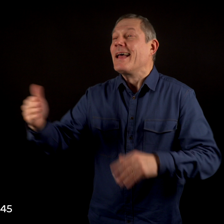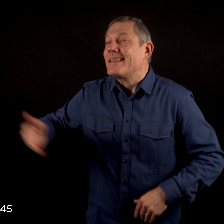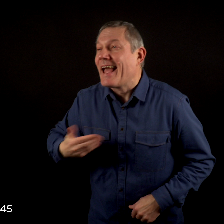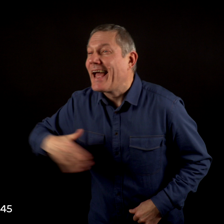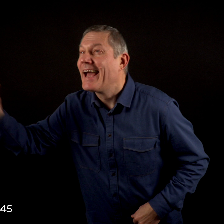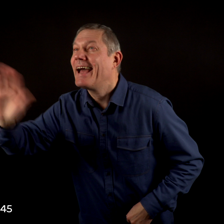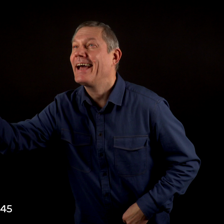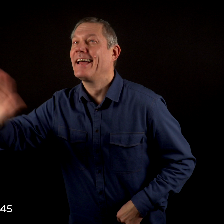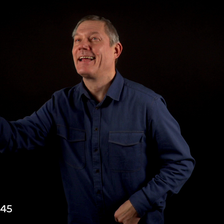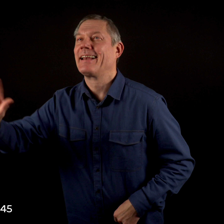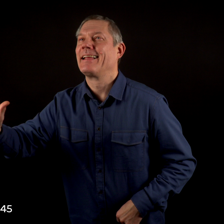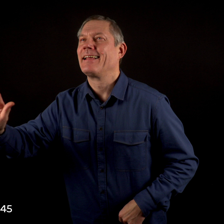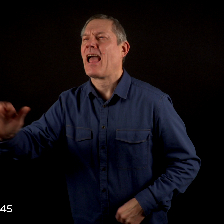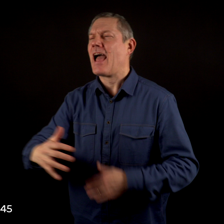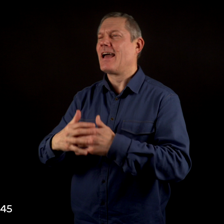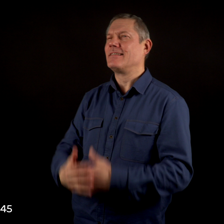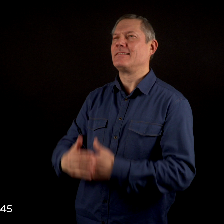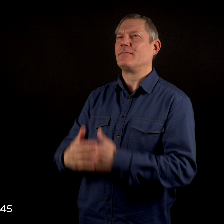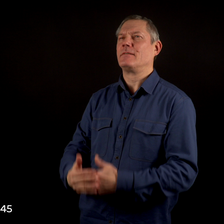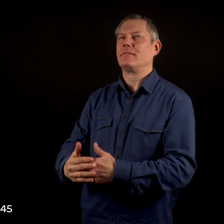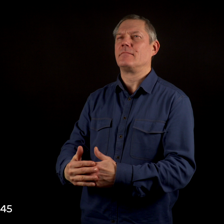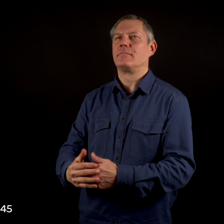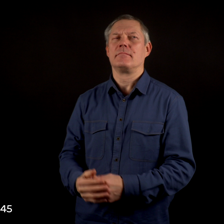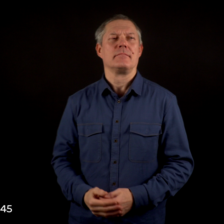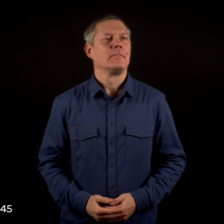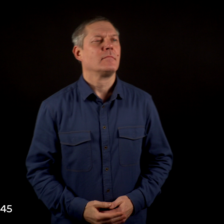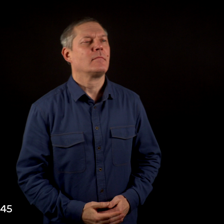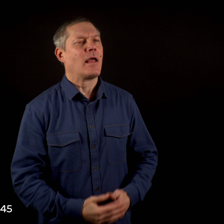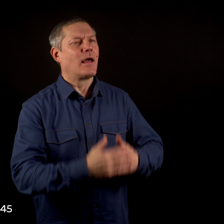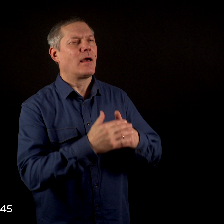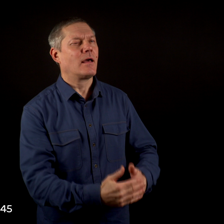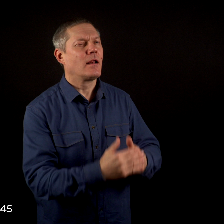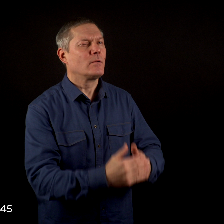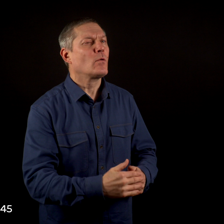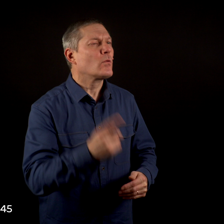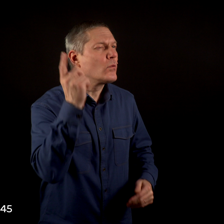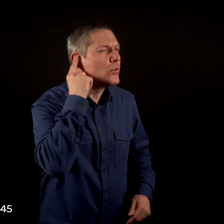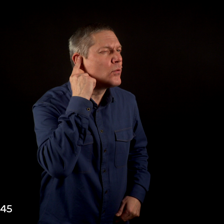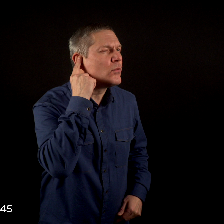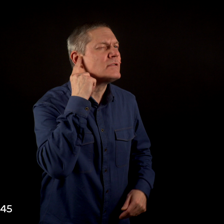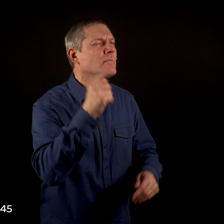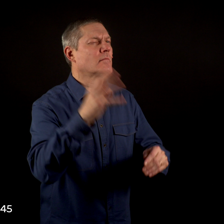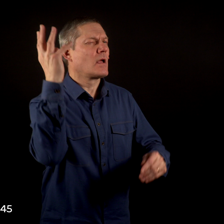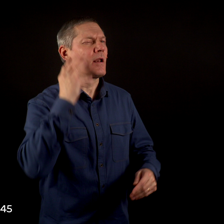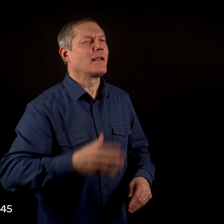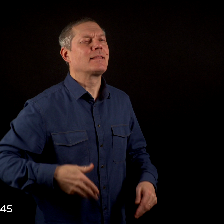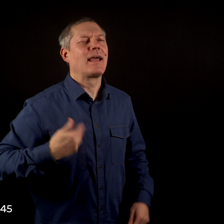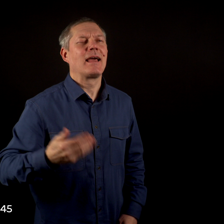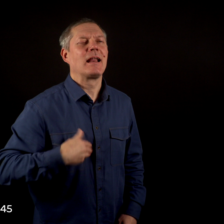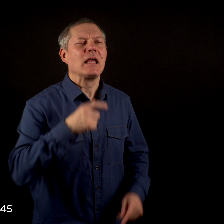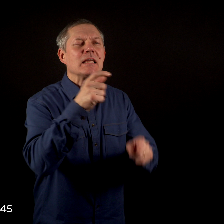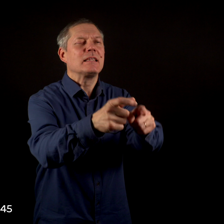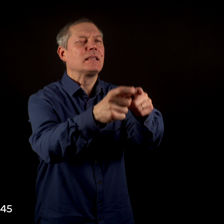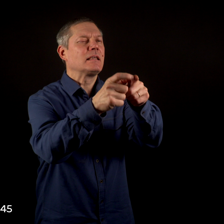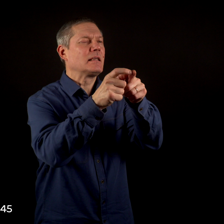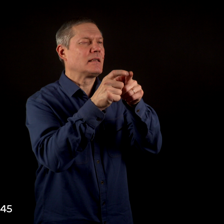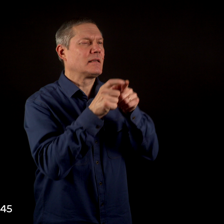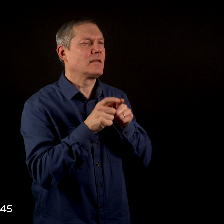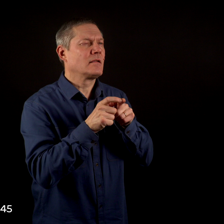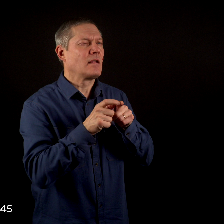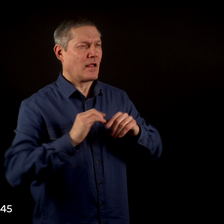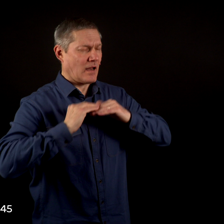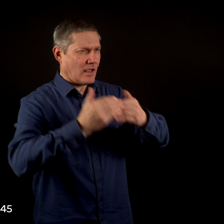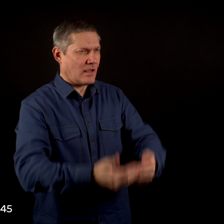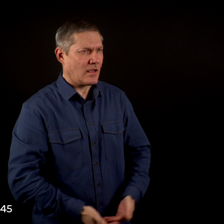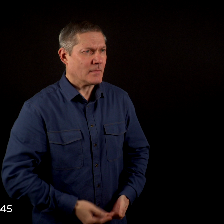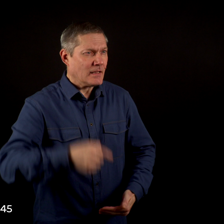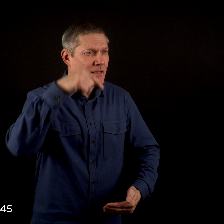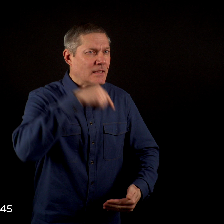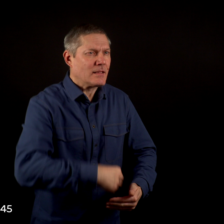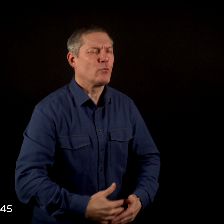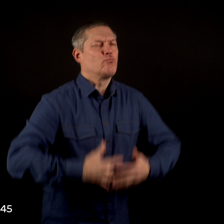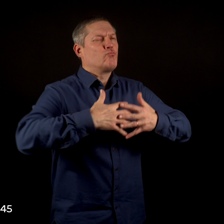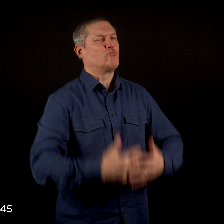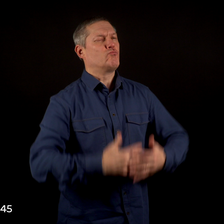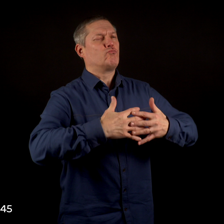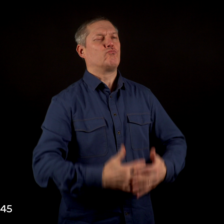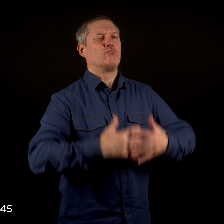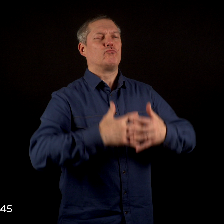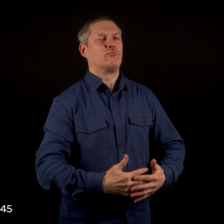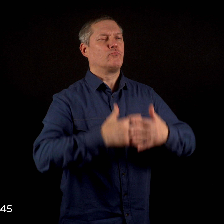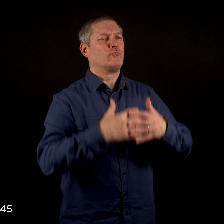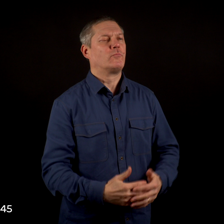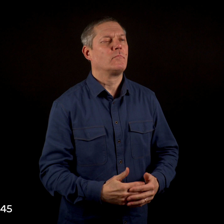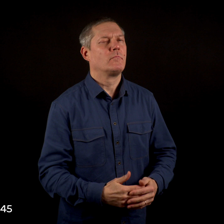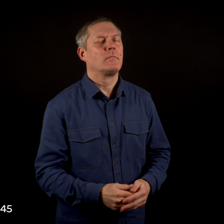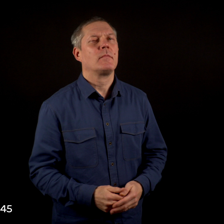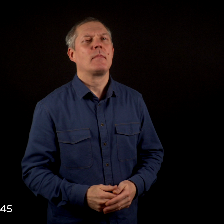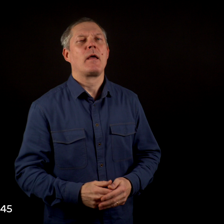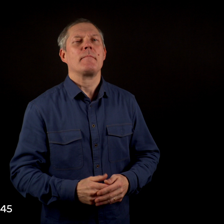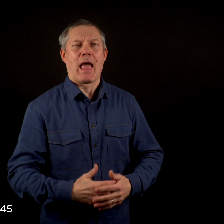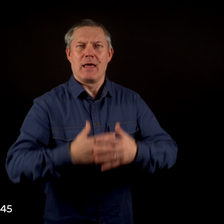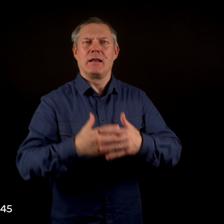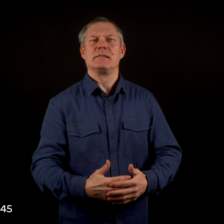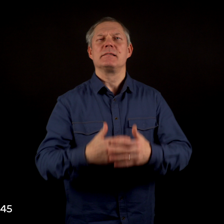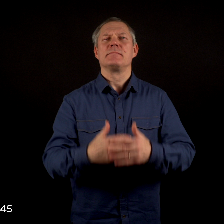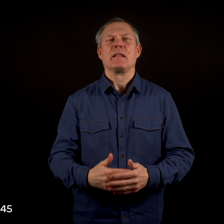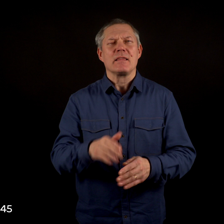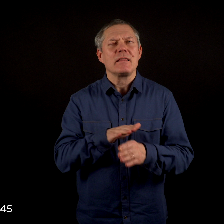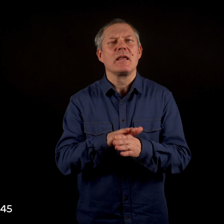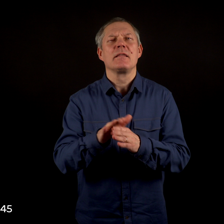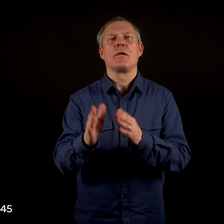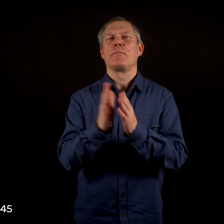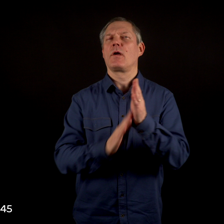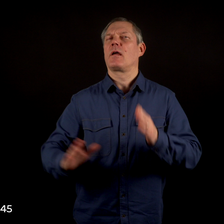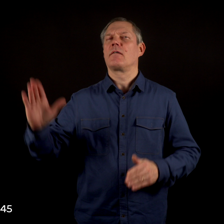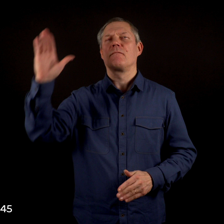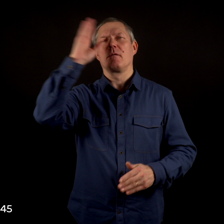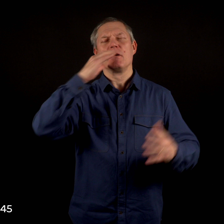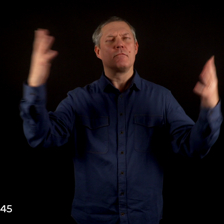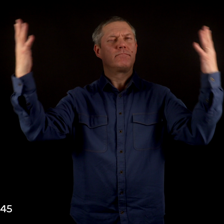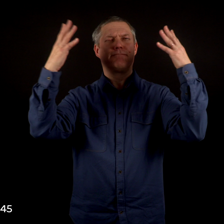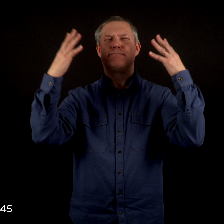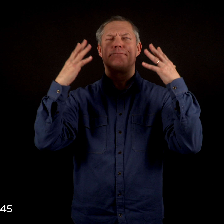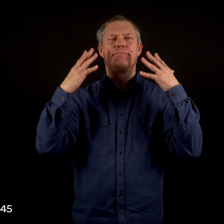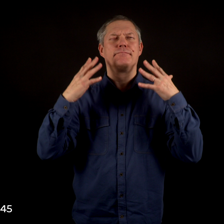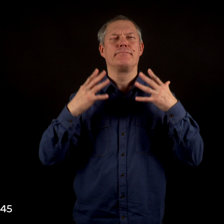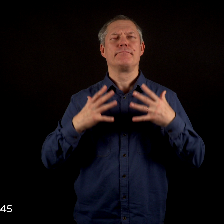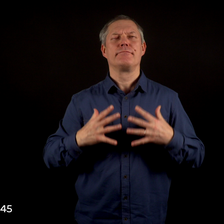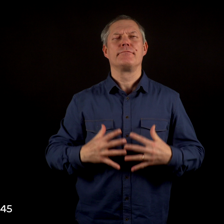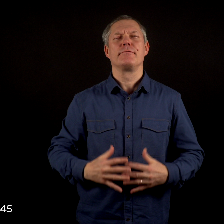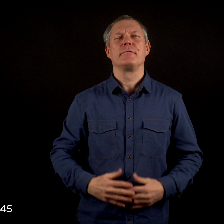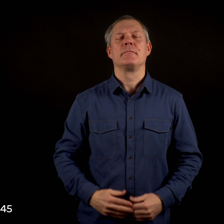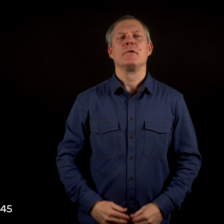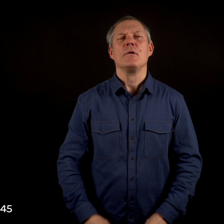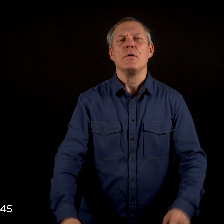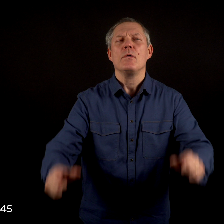When Elizabeth heard Mary’s greeting, the baby leaped in her womb, and Elizabeth was filled with the Holy Spirit.